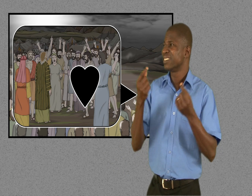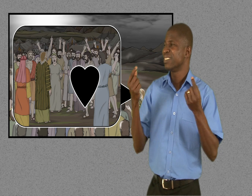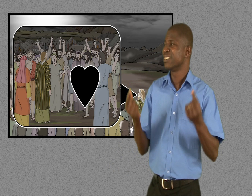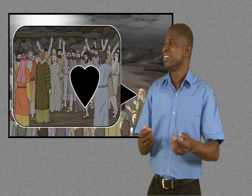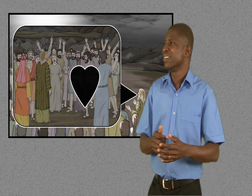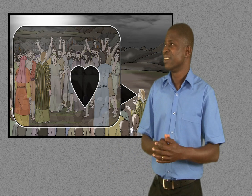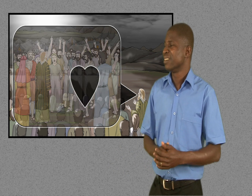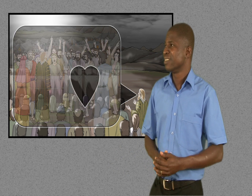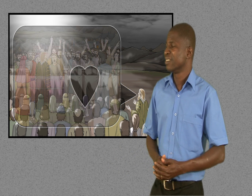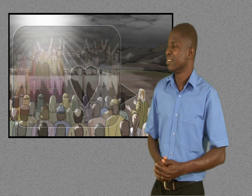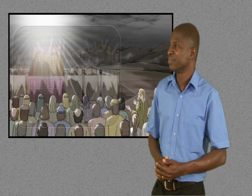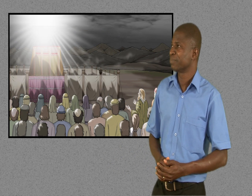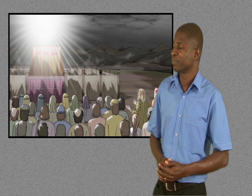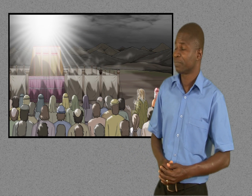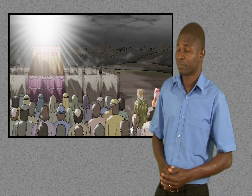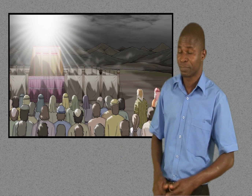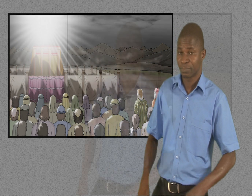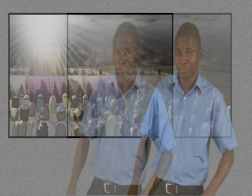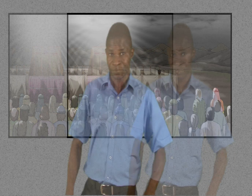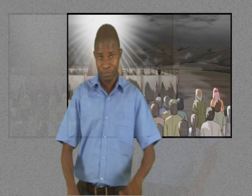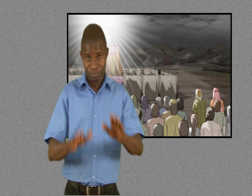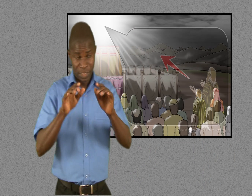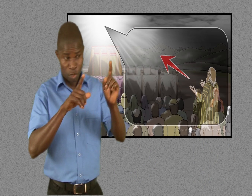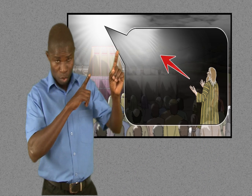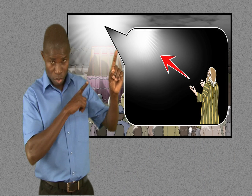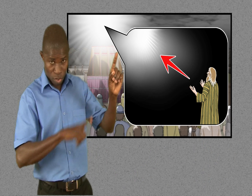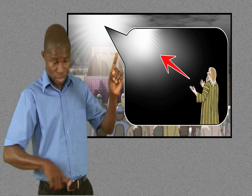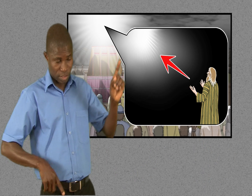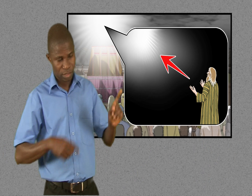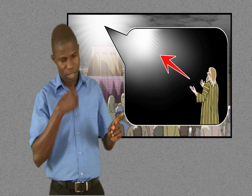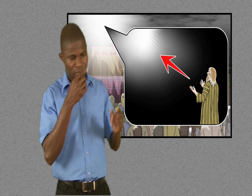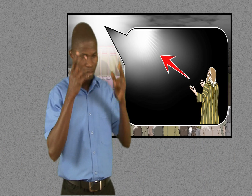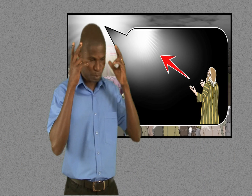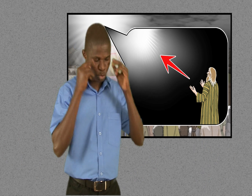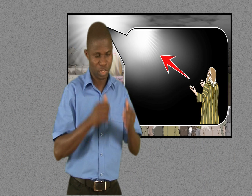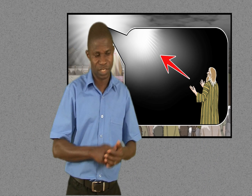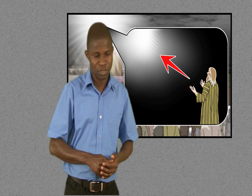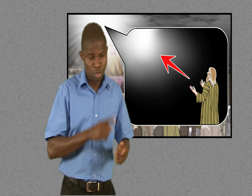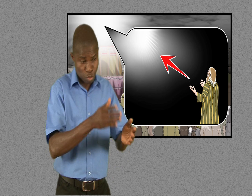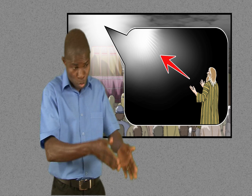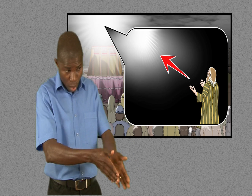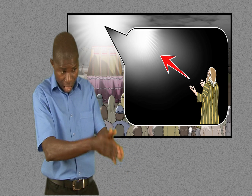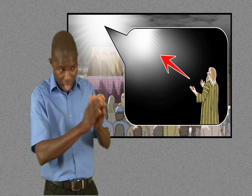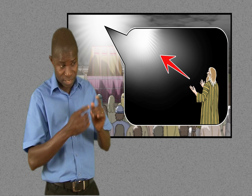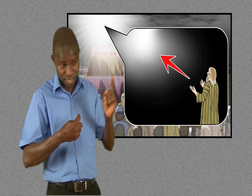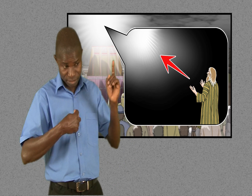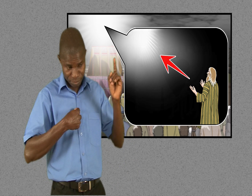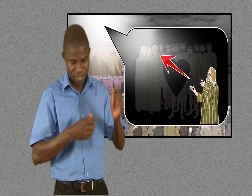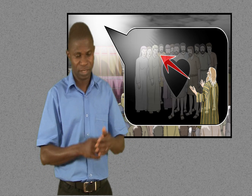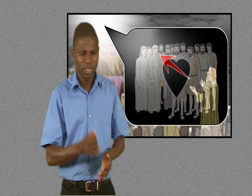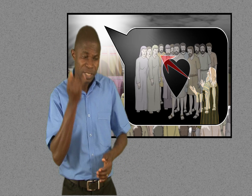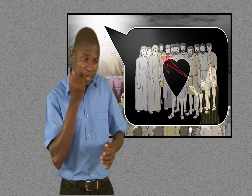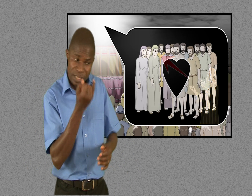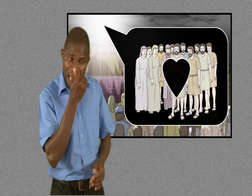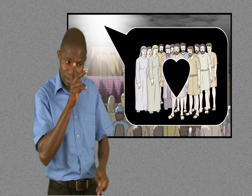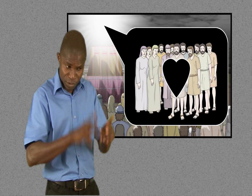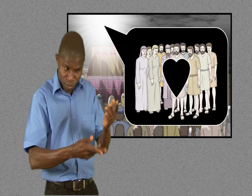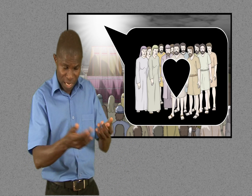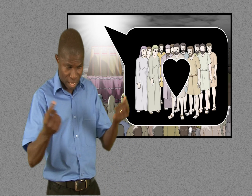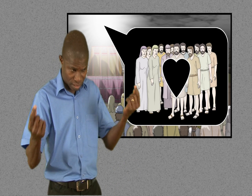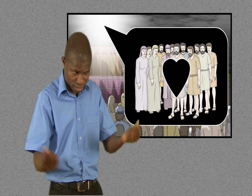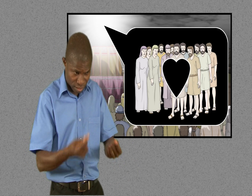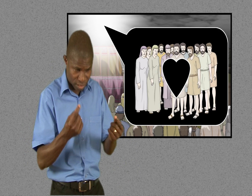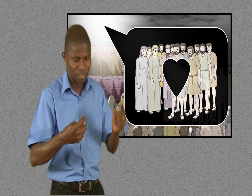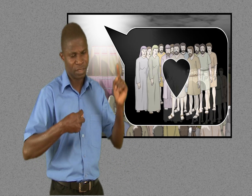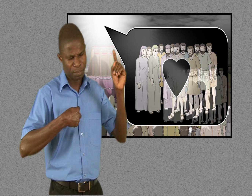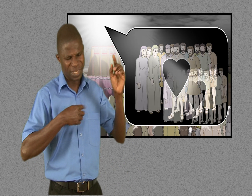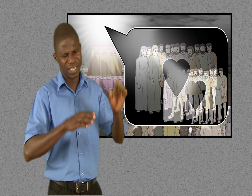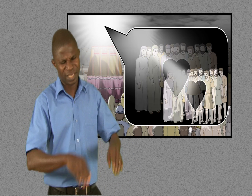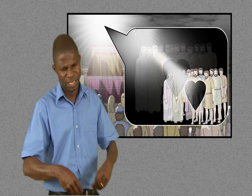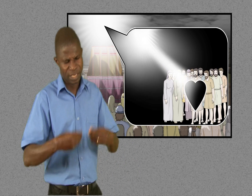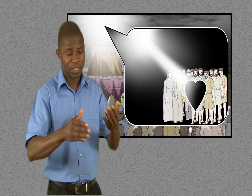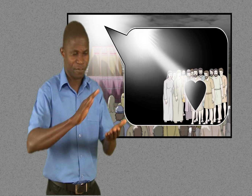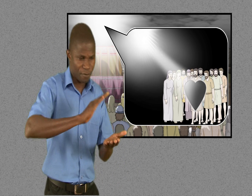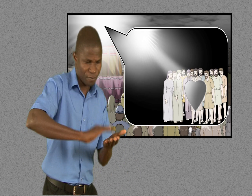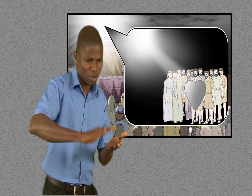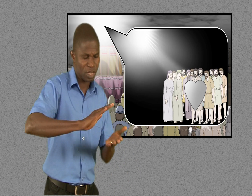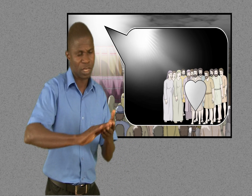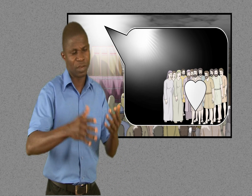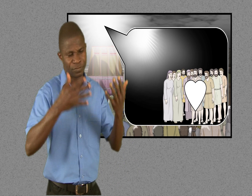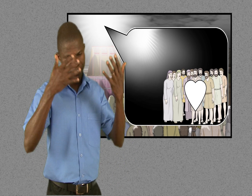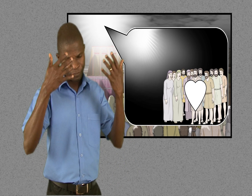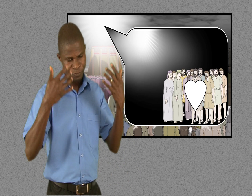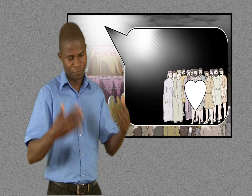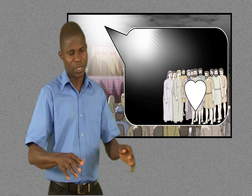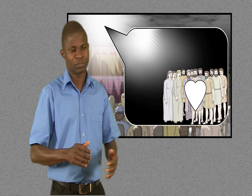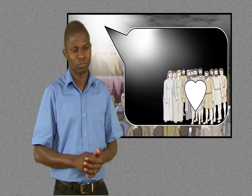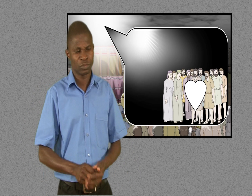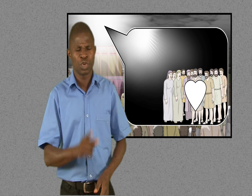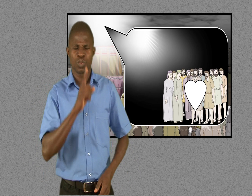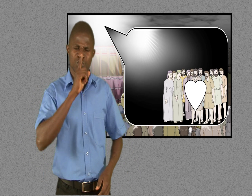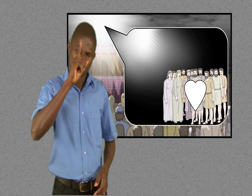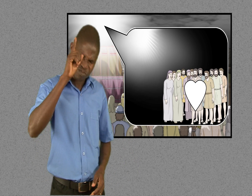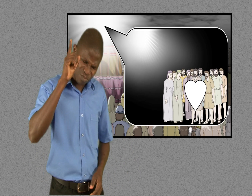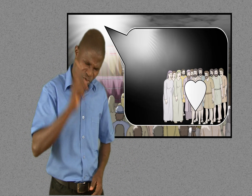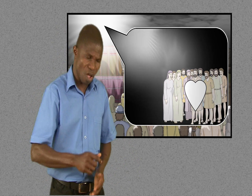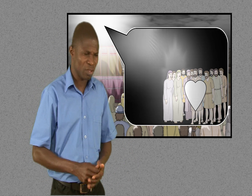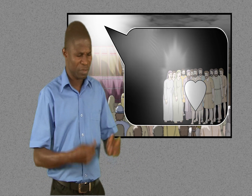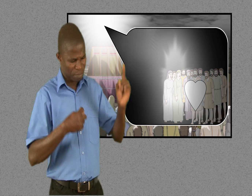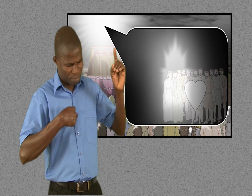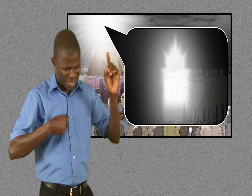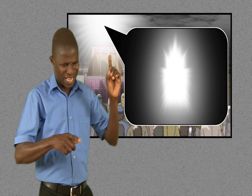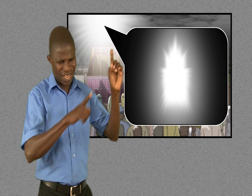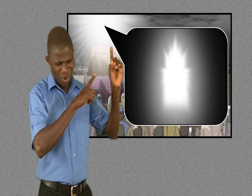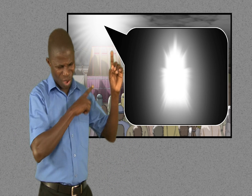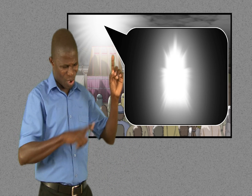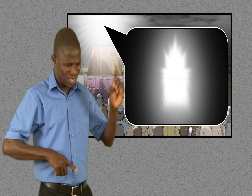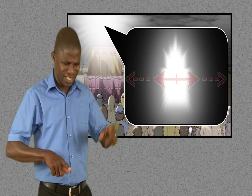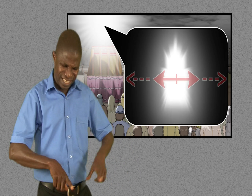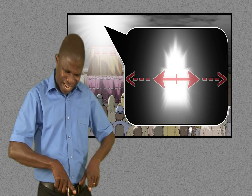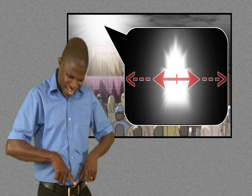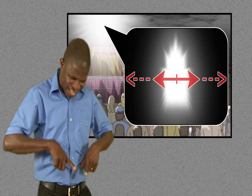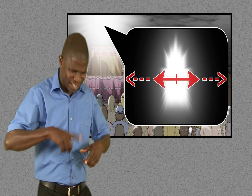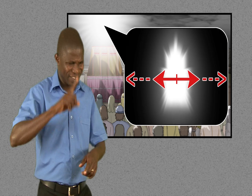“I have pardoned them as you requested,” the LORD replied.